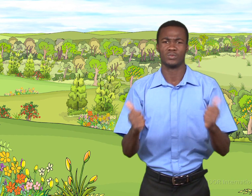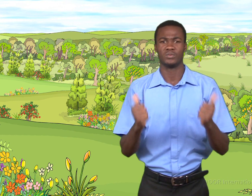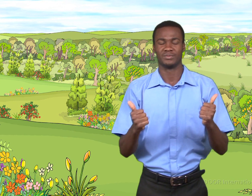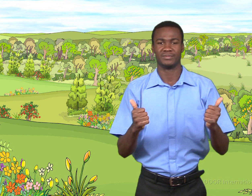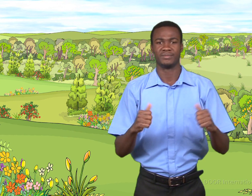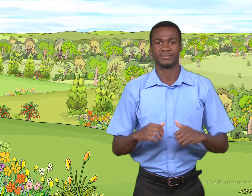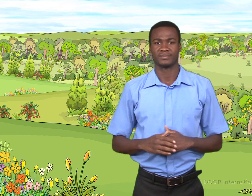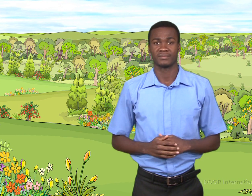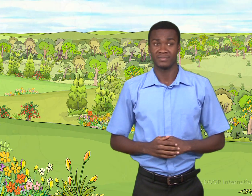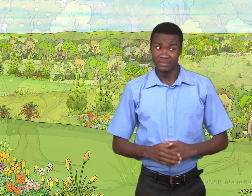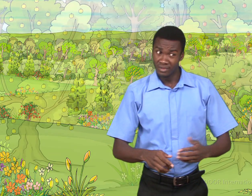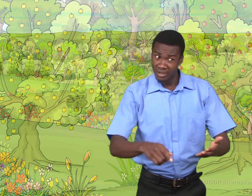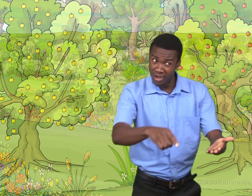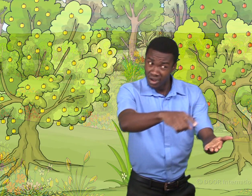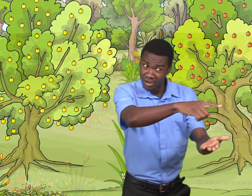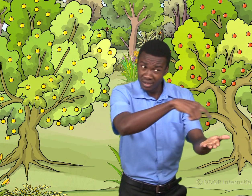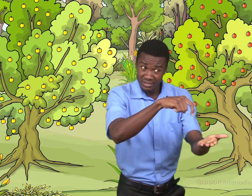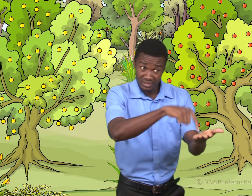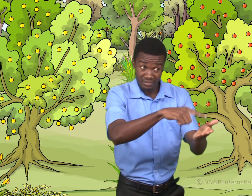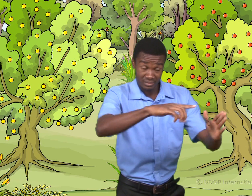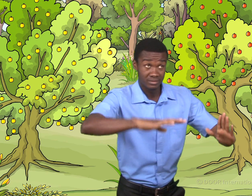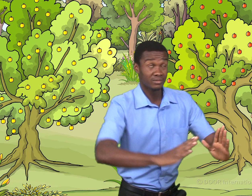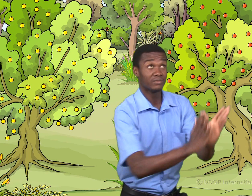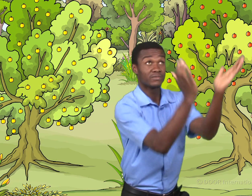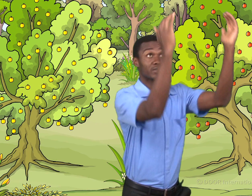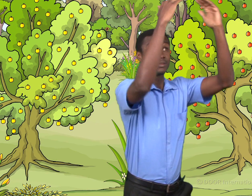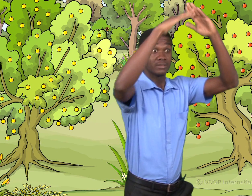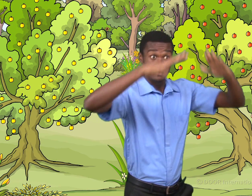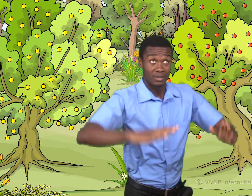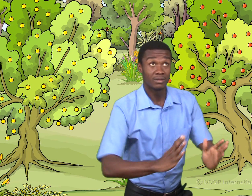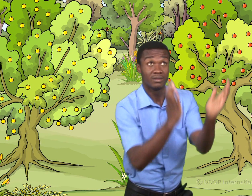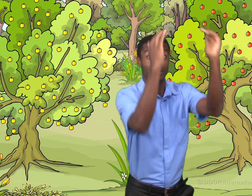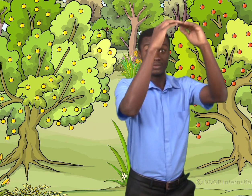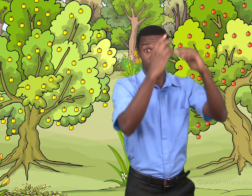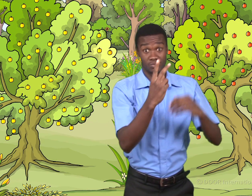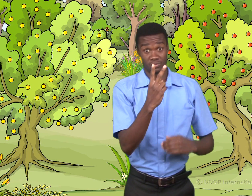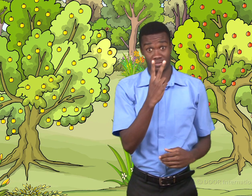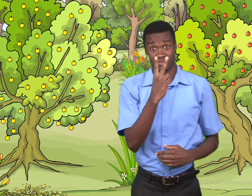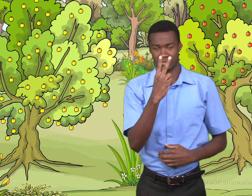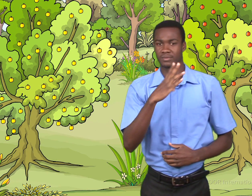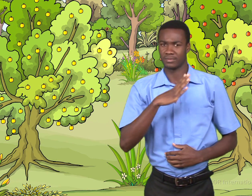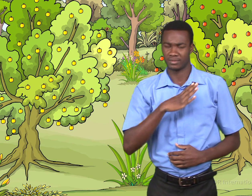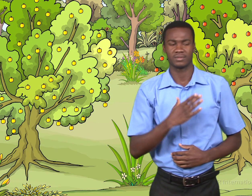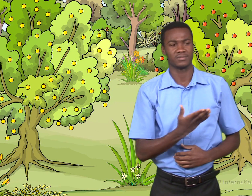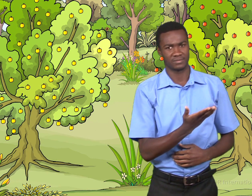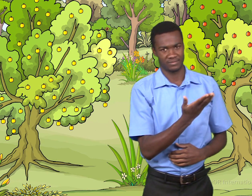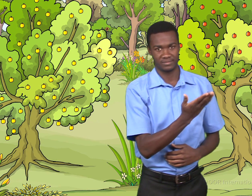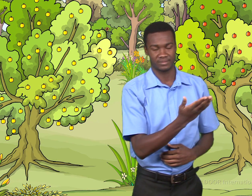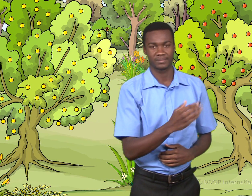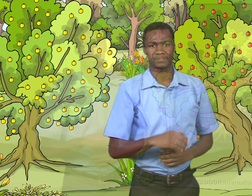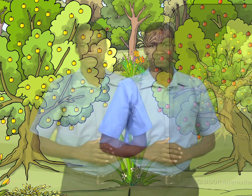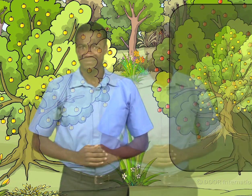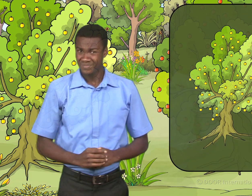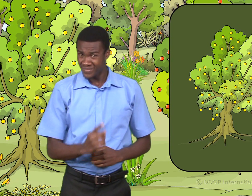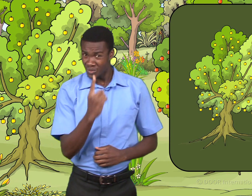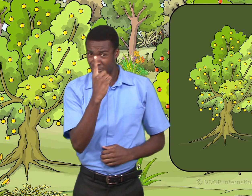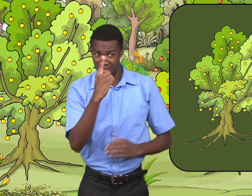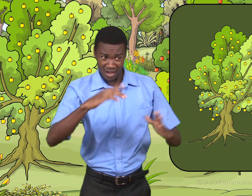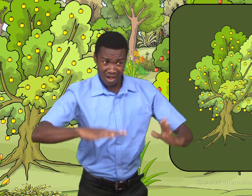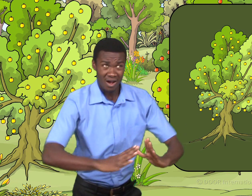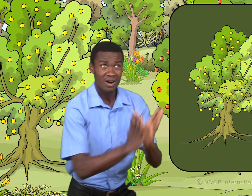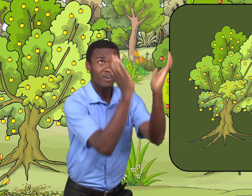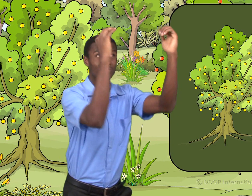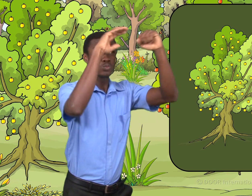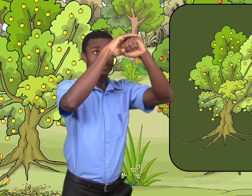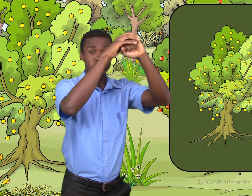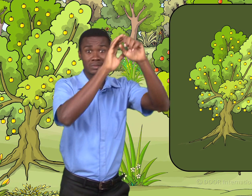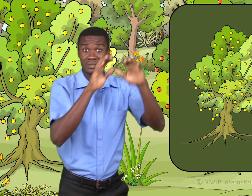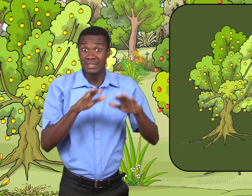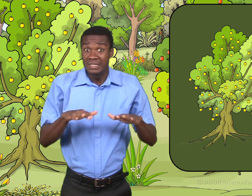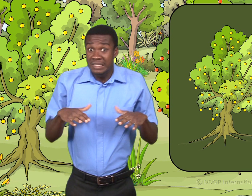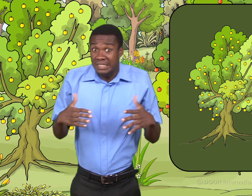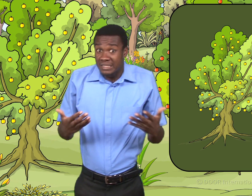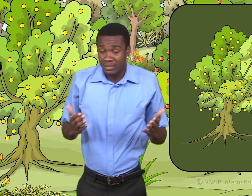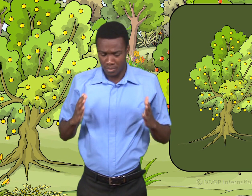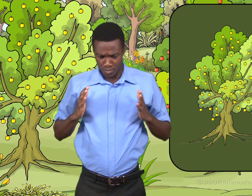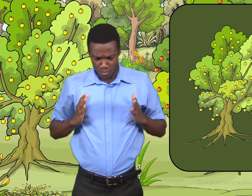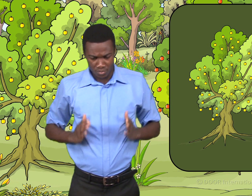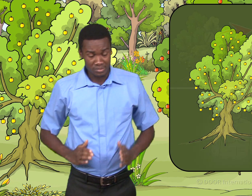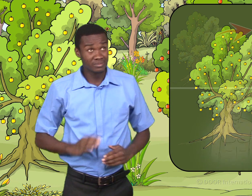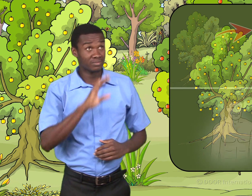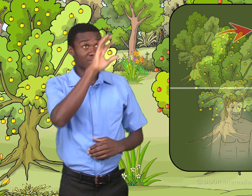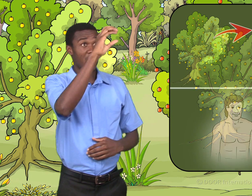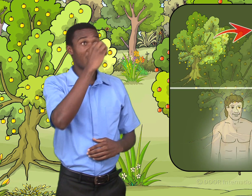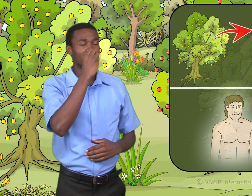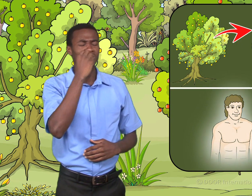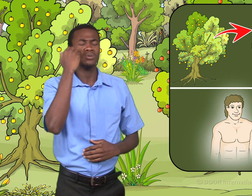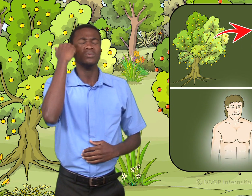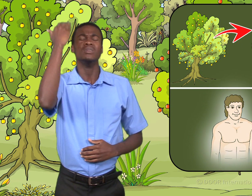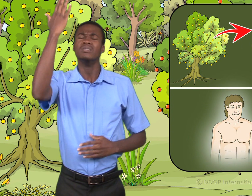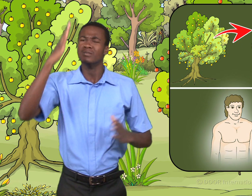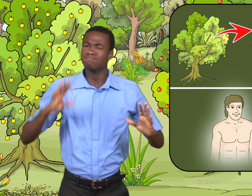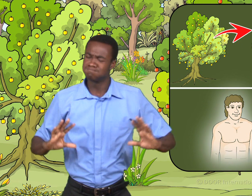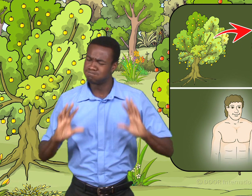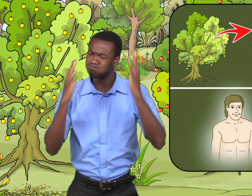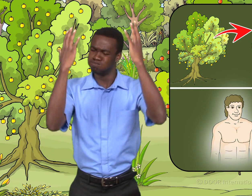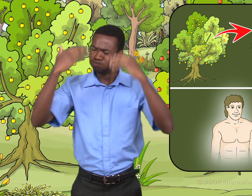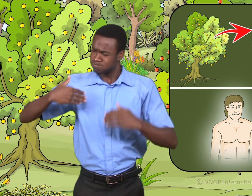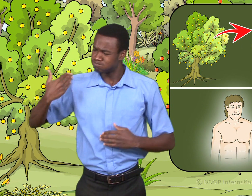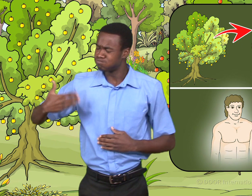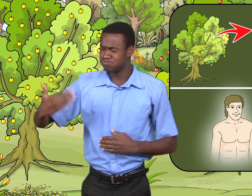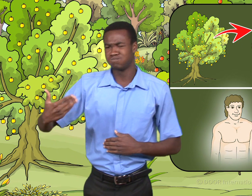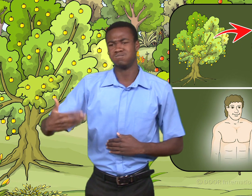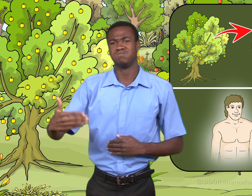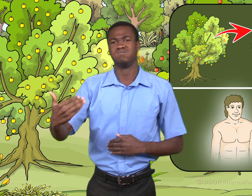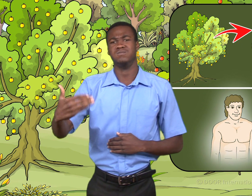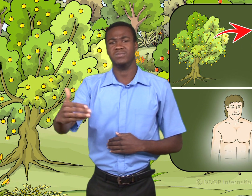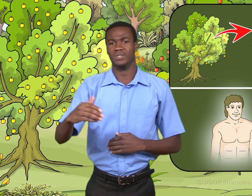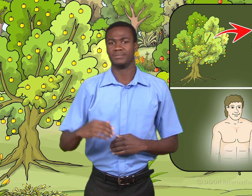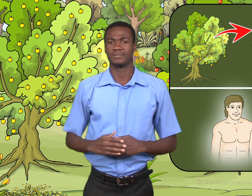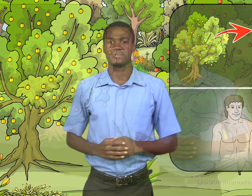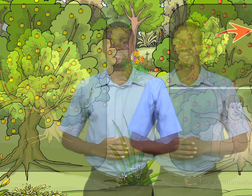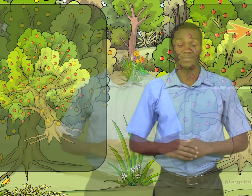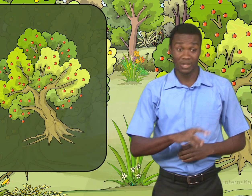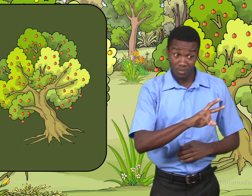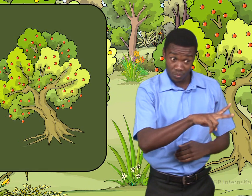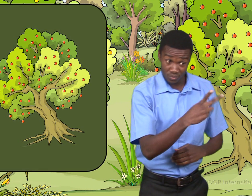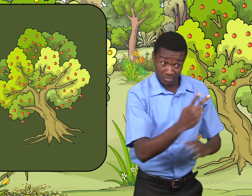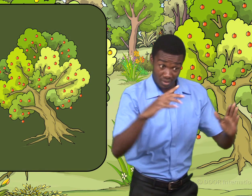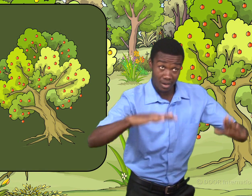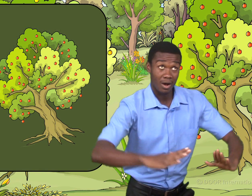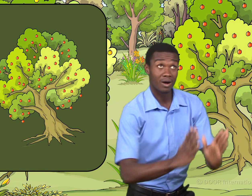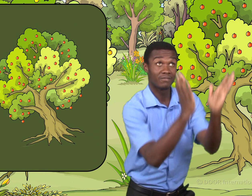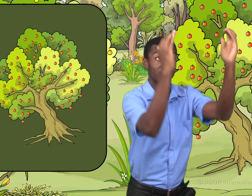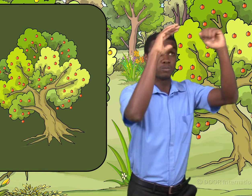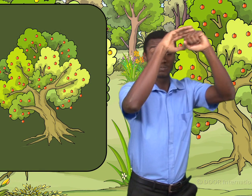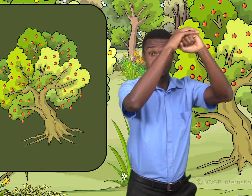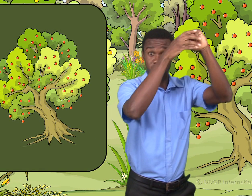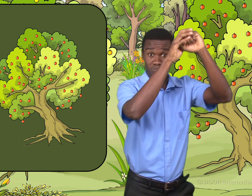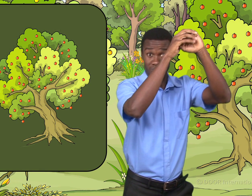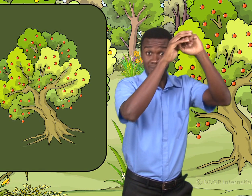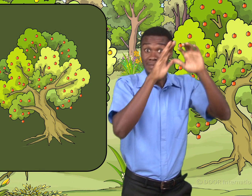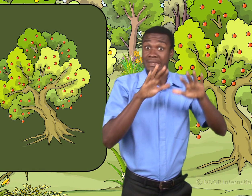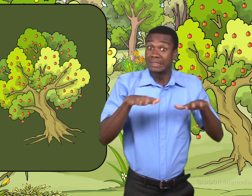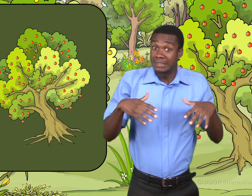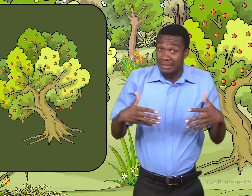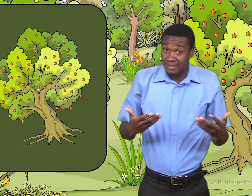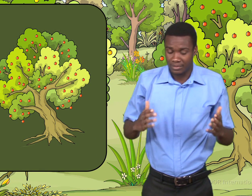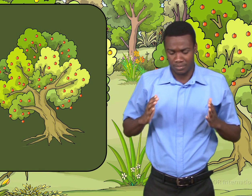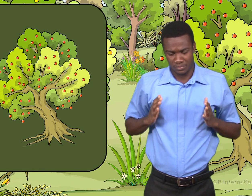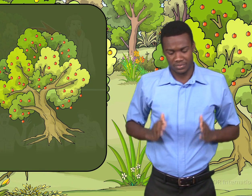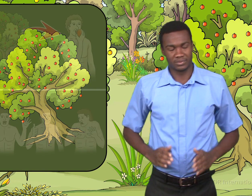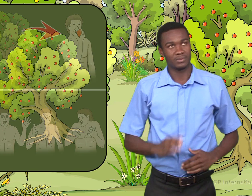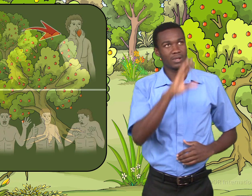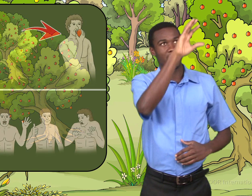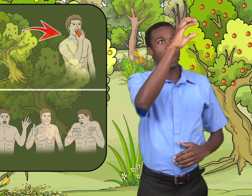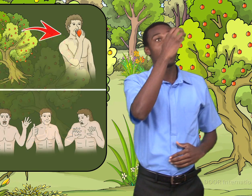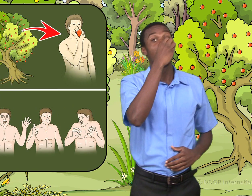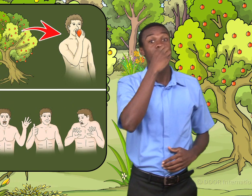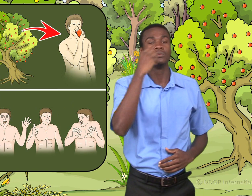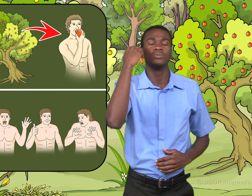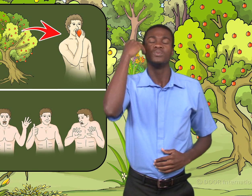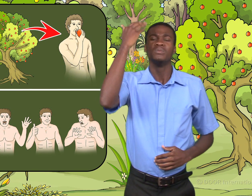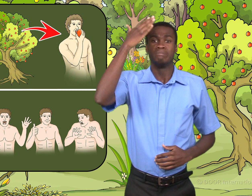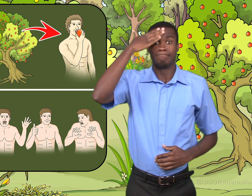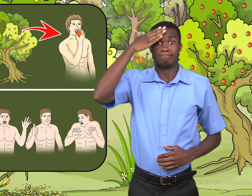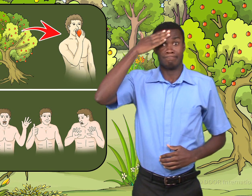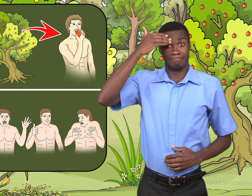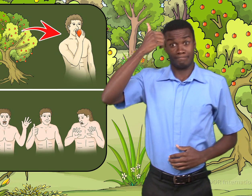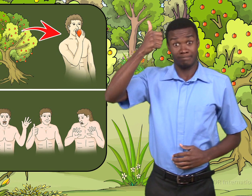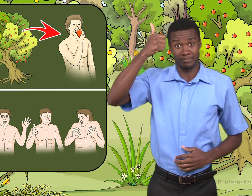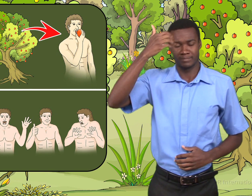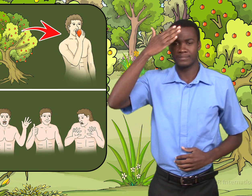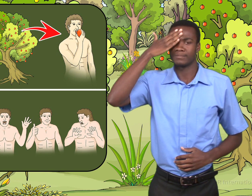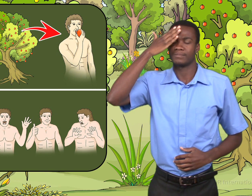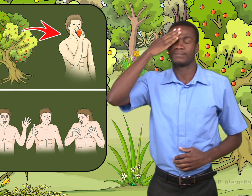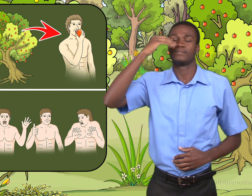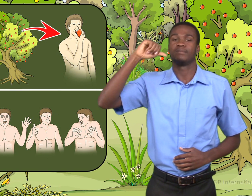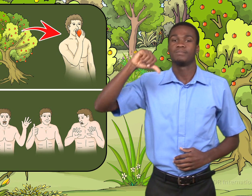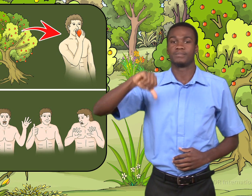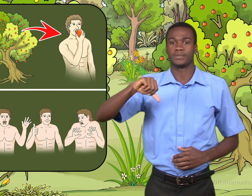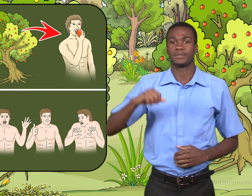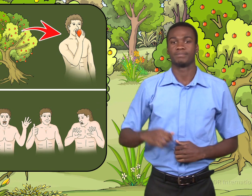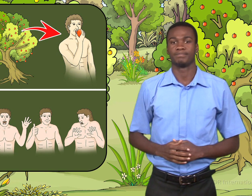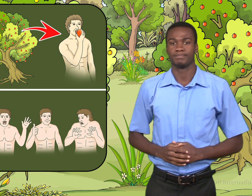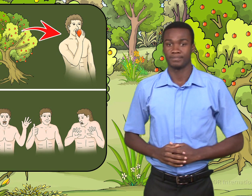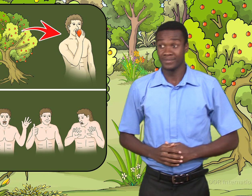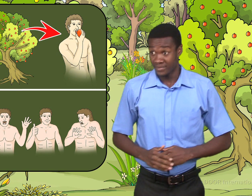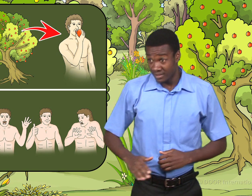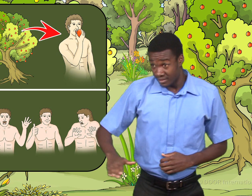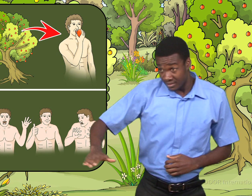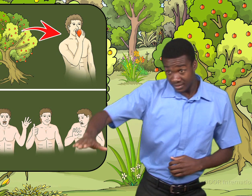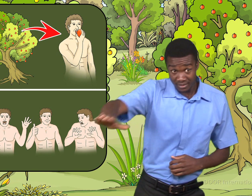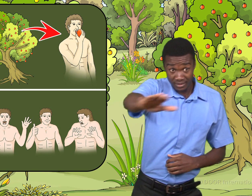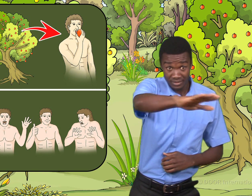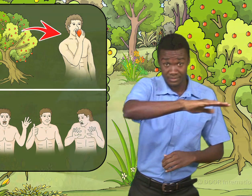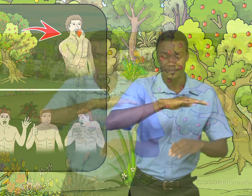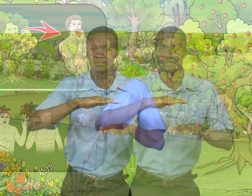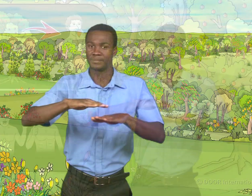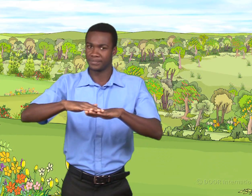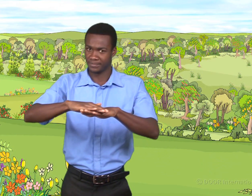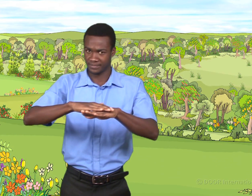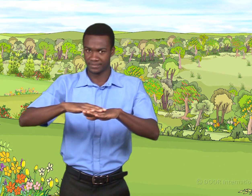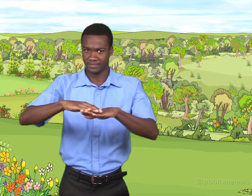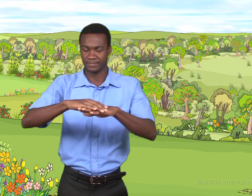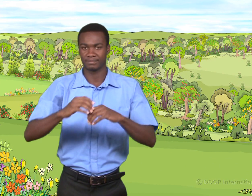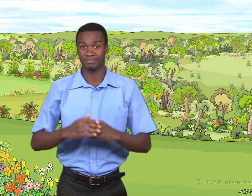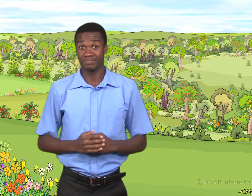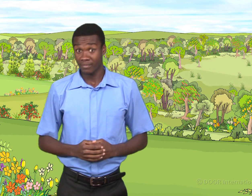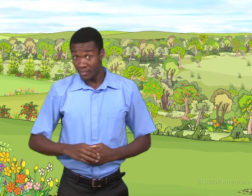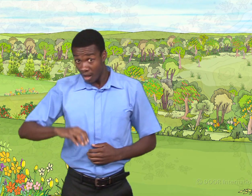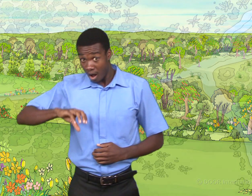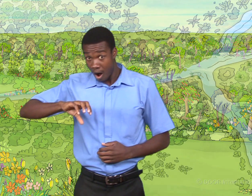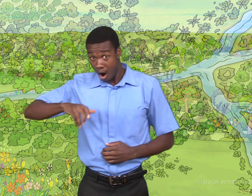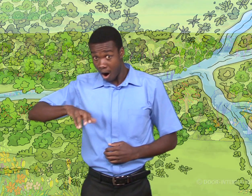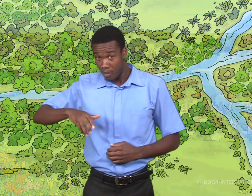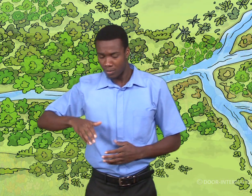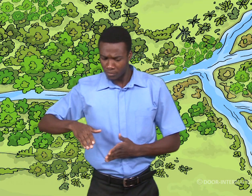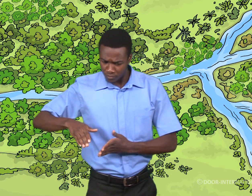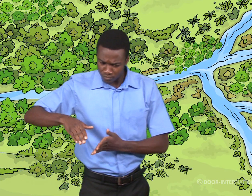And in the middle of the garden were the tree of life and the tree of the knowledge of good and evil.